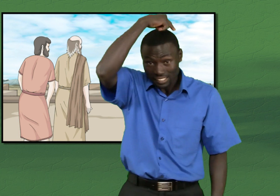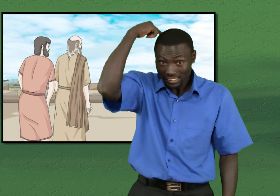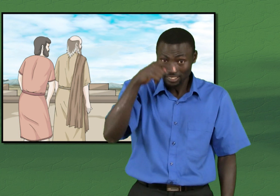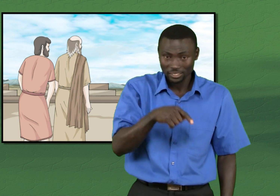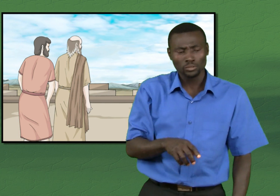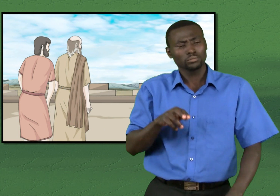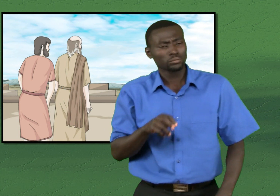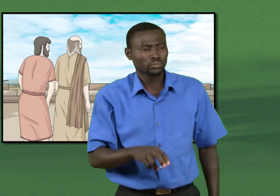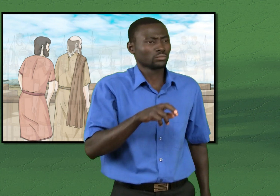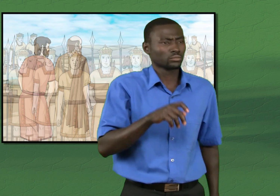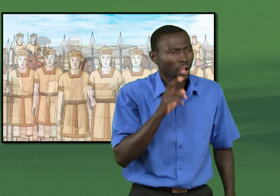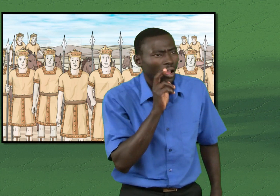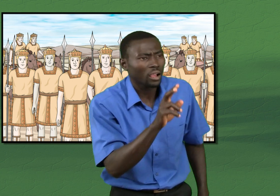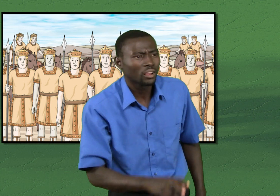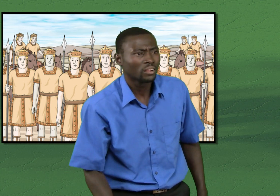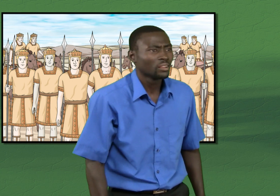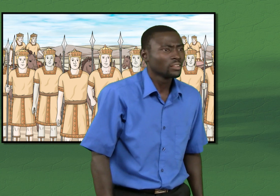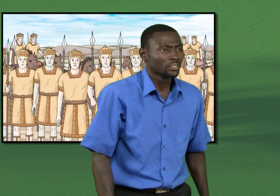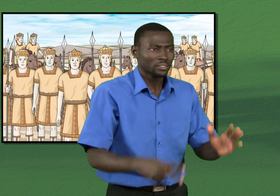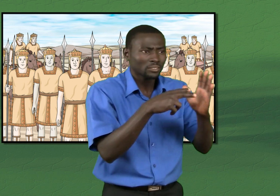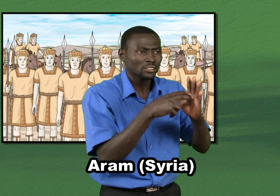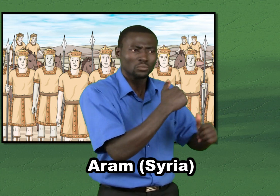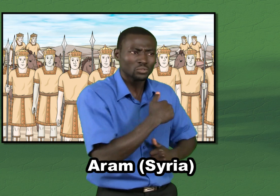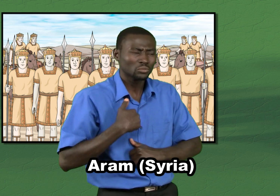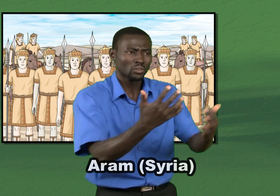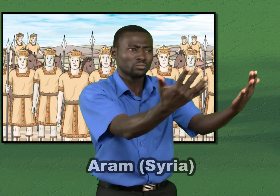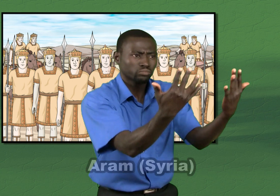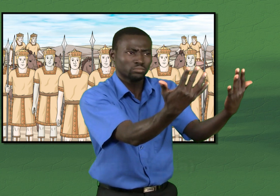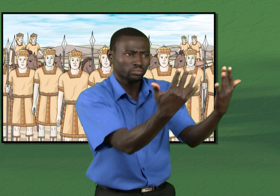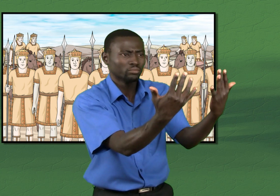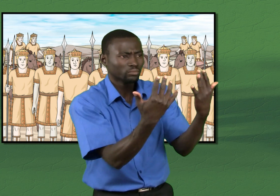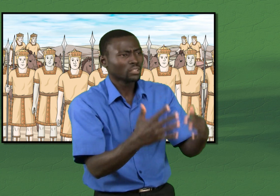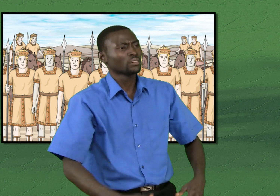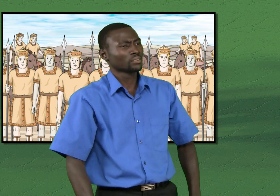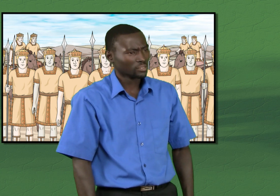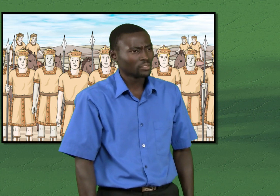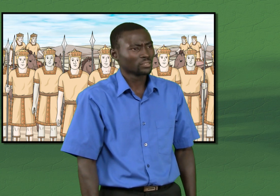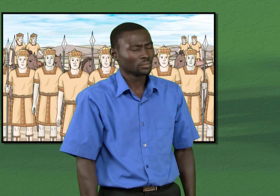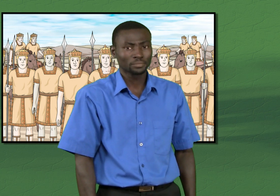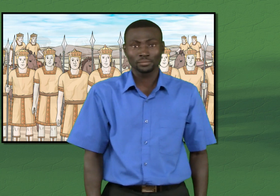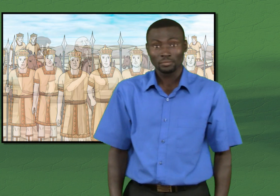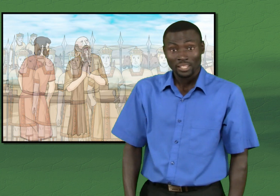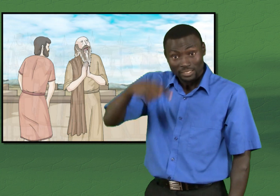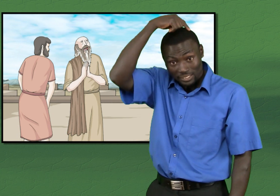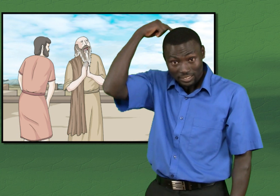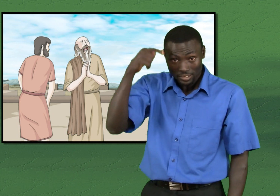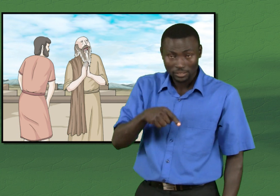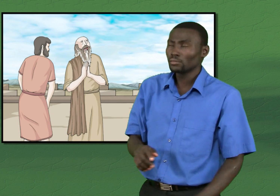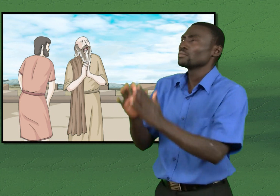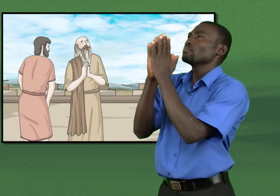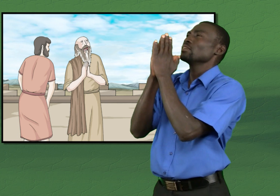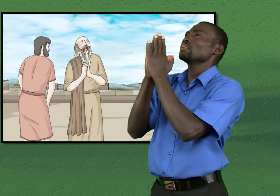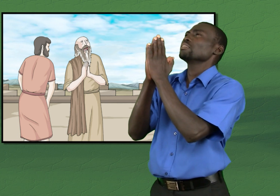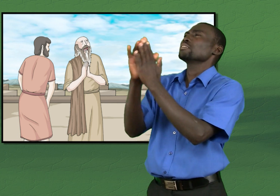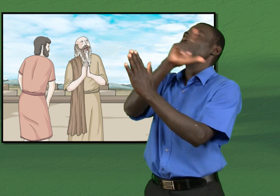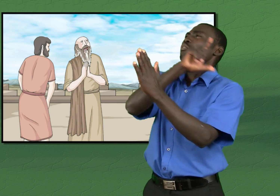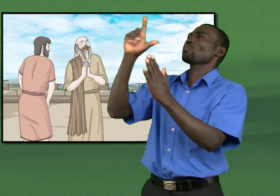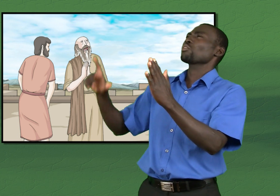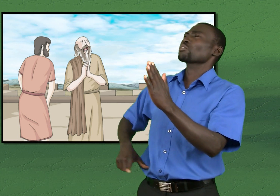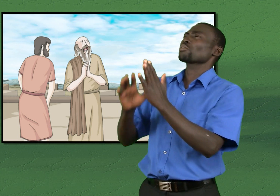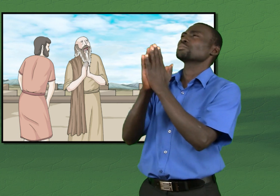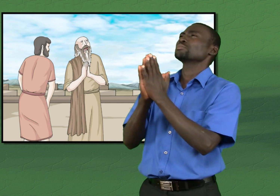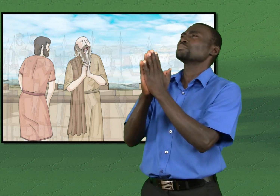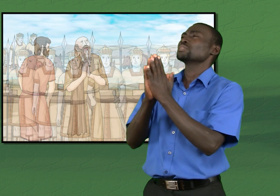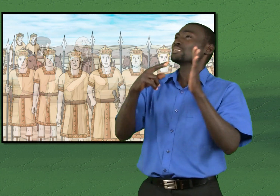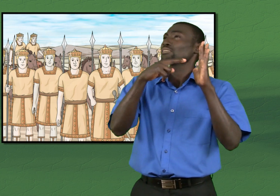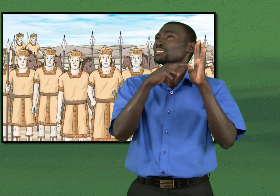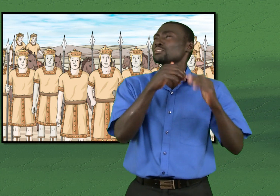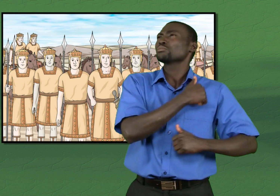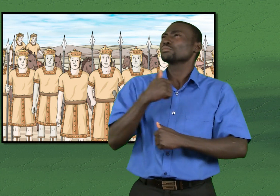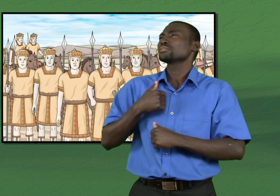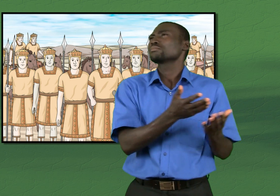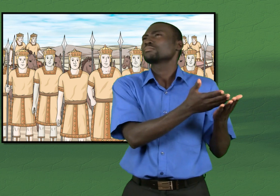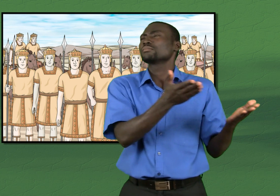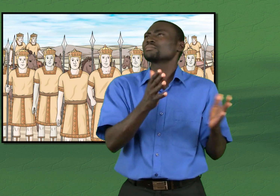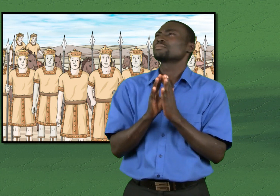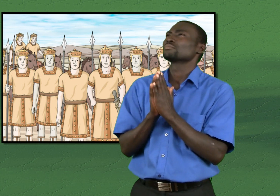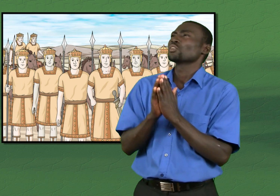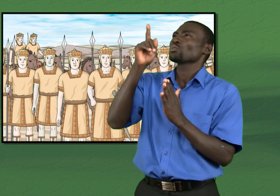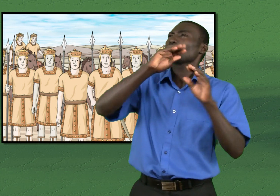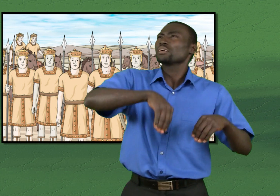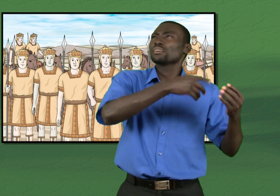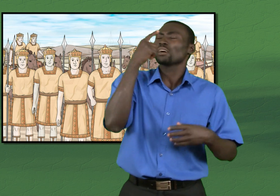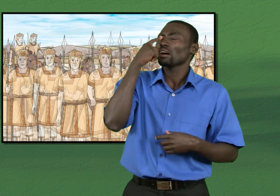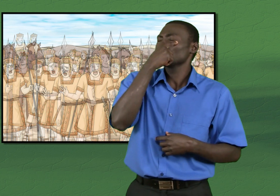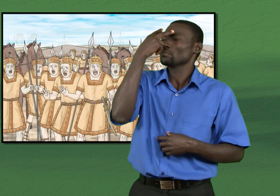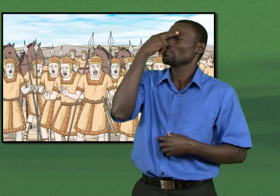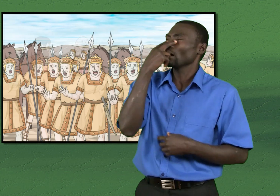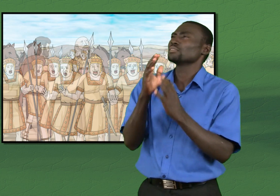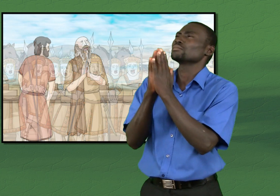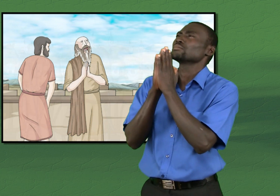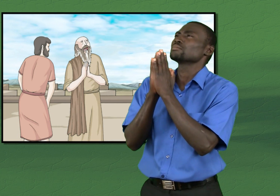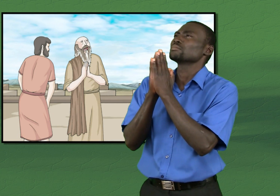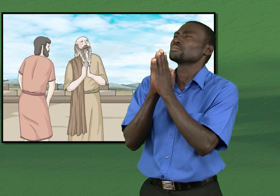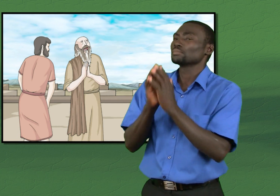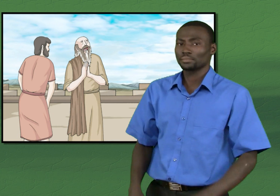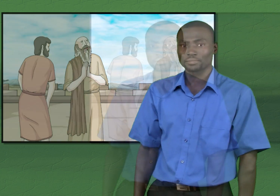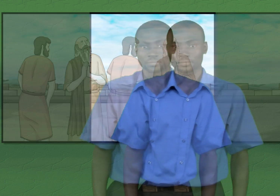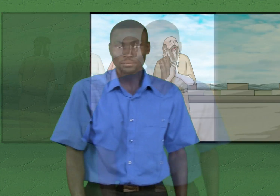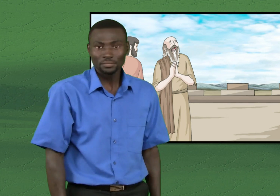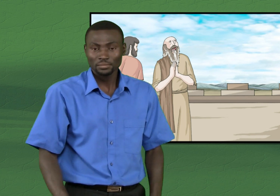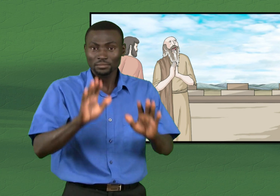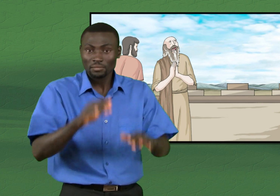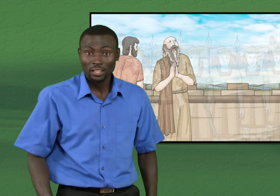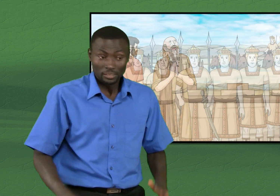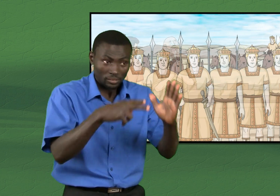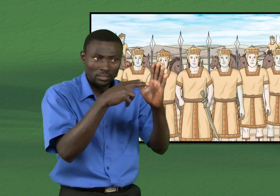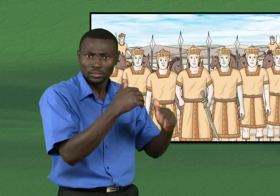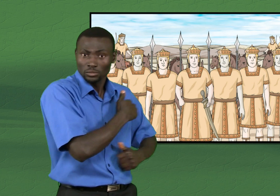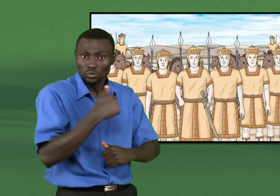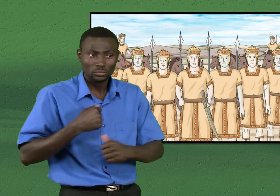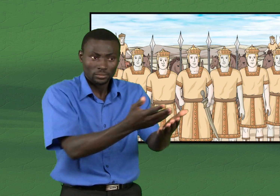As the Arameans came down against him, Elisha prayed to the LORD, “Please strike these people with blindness.”